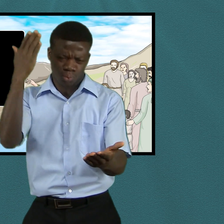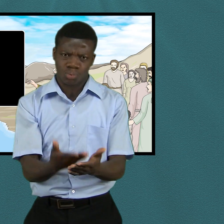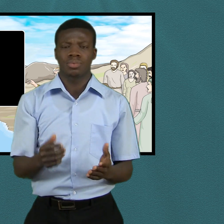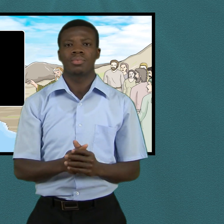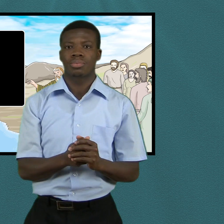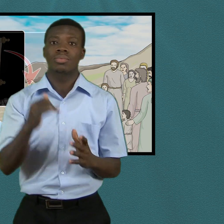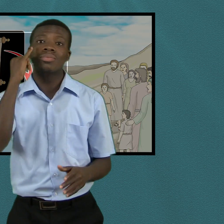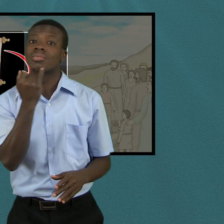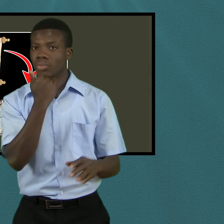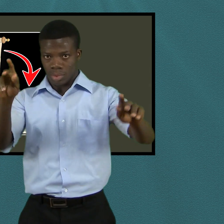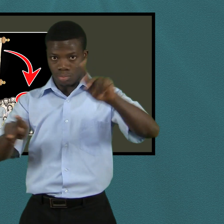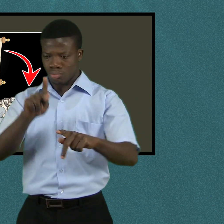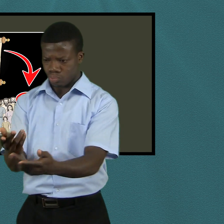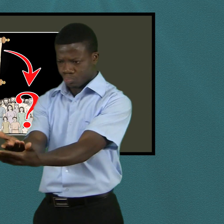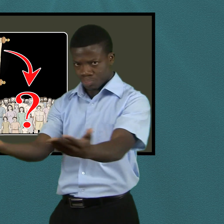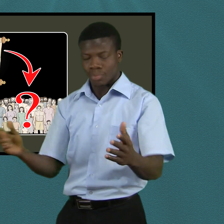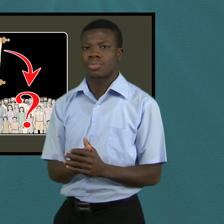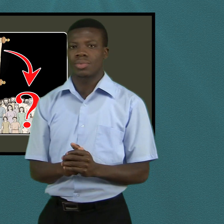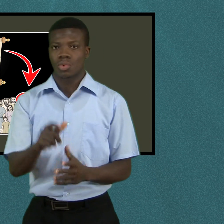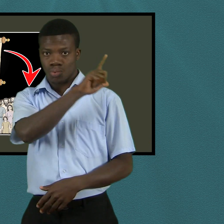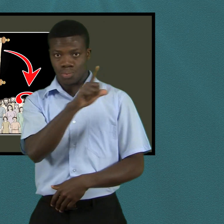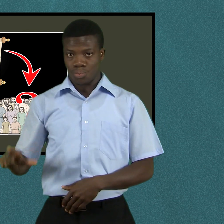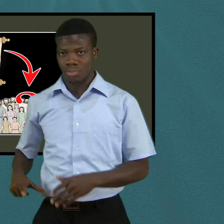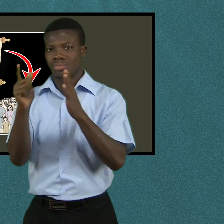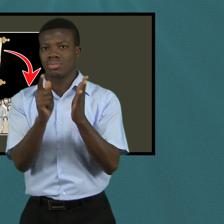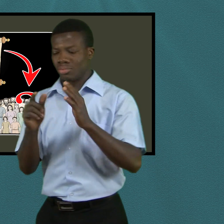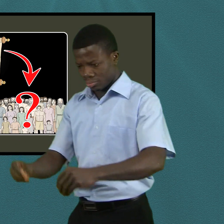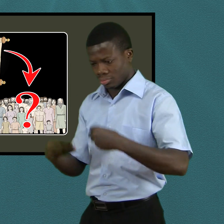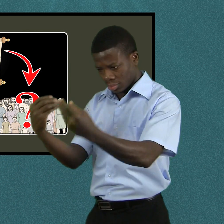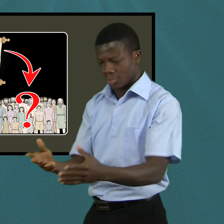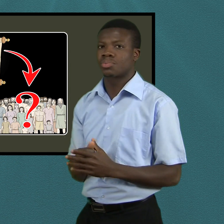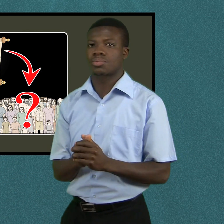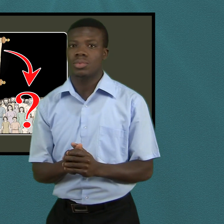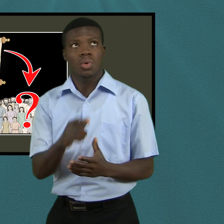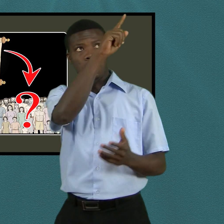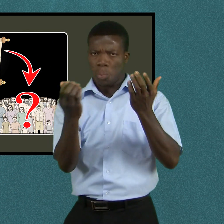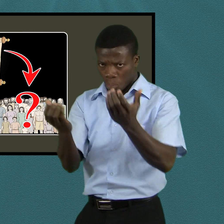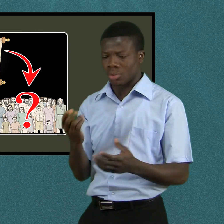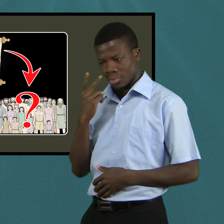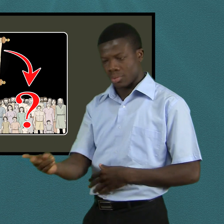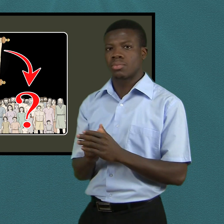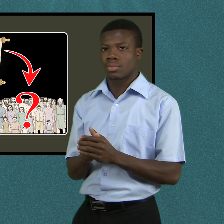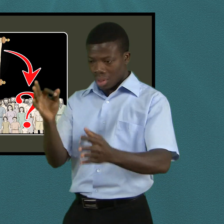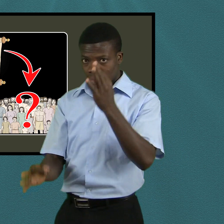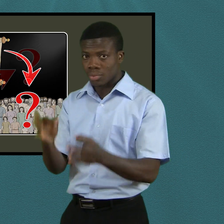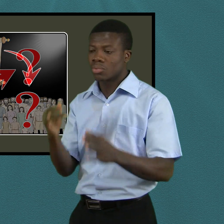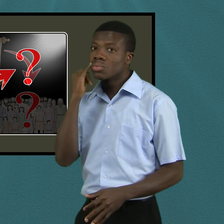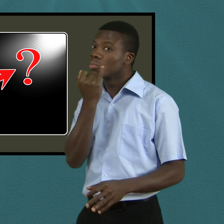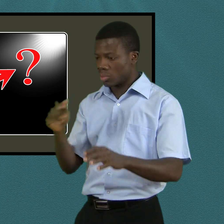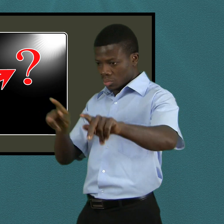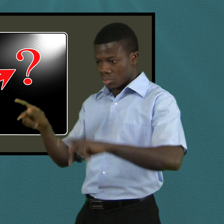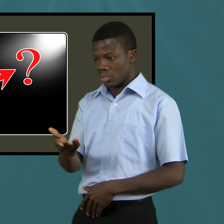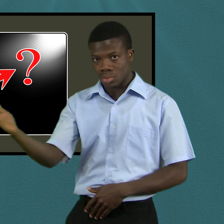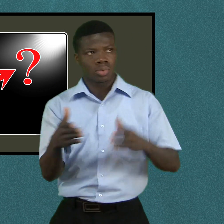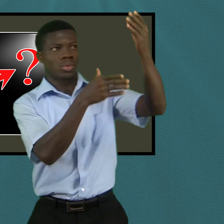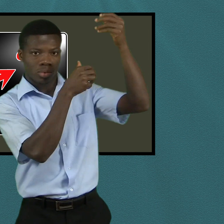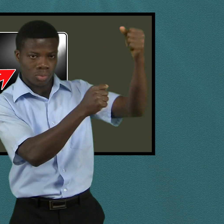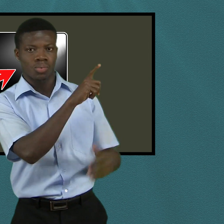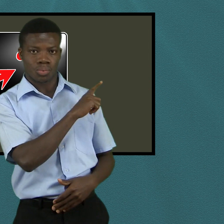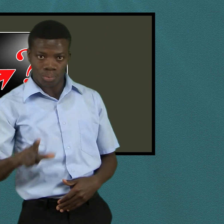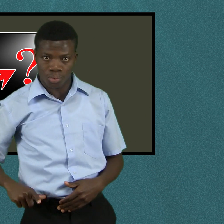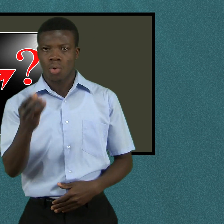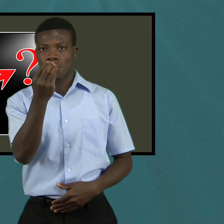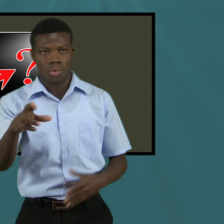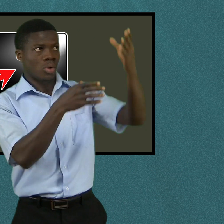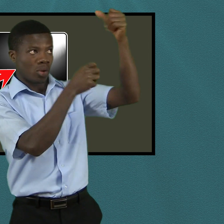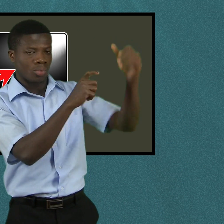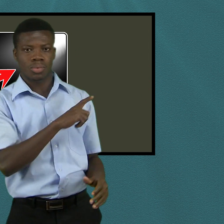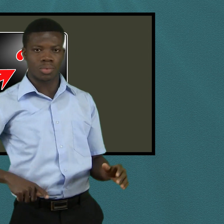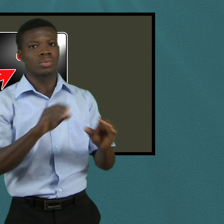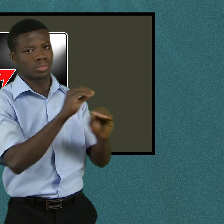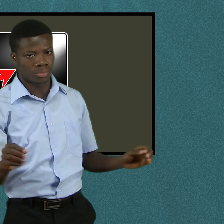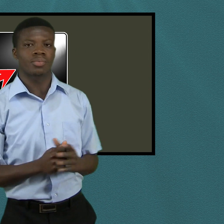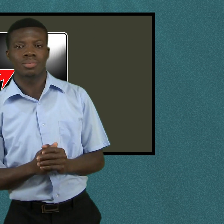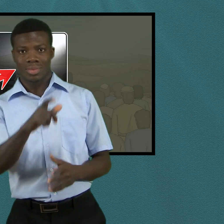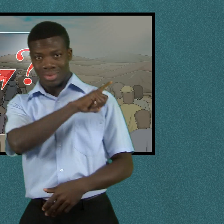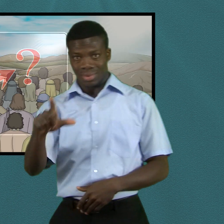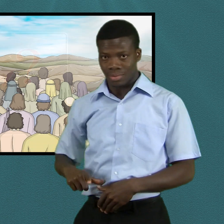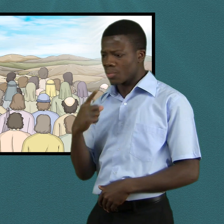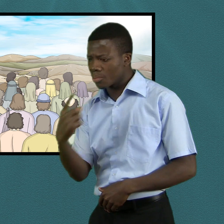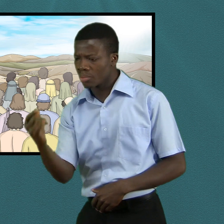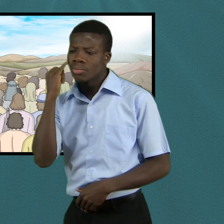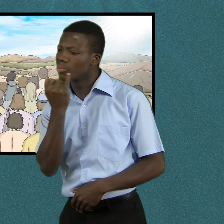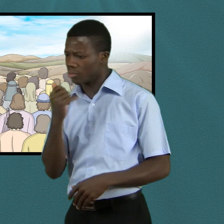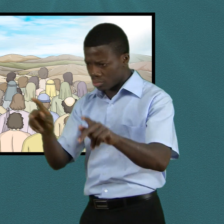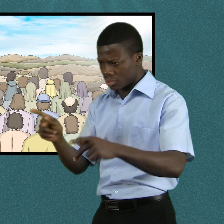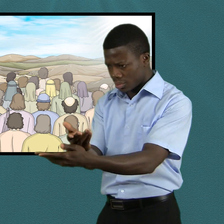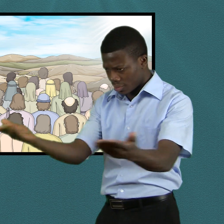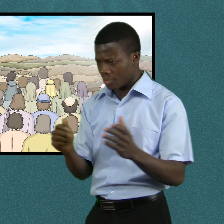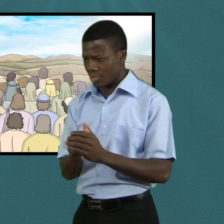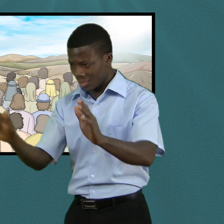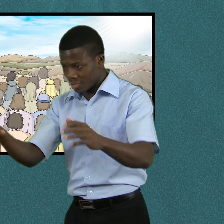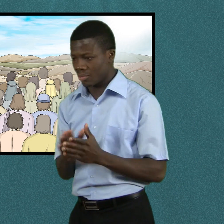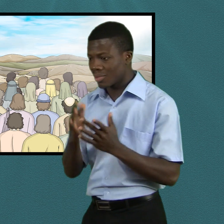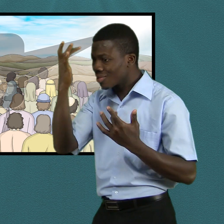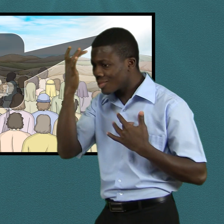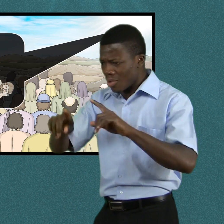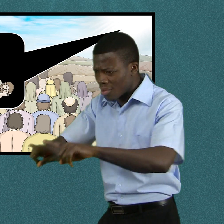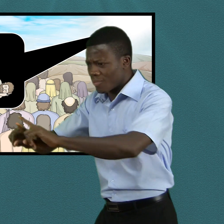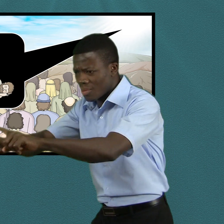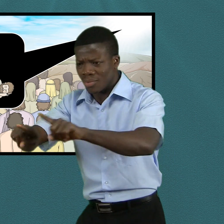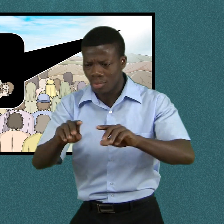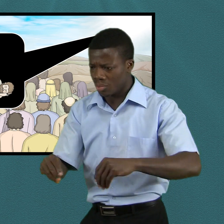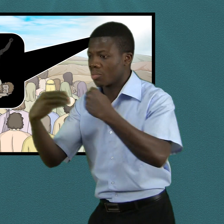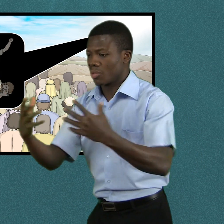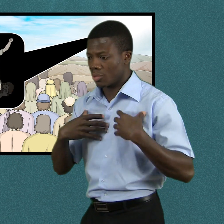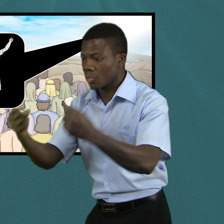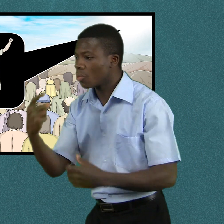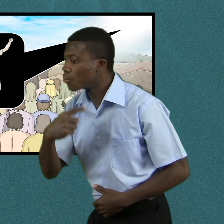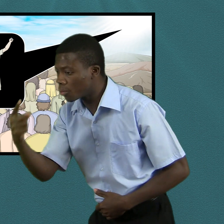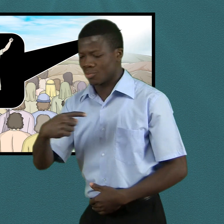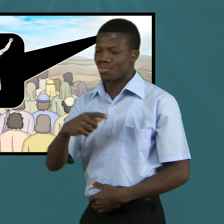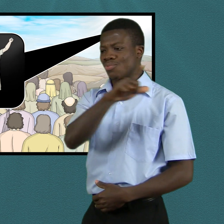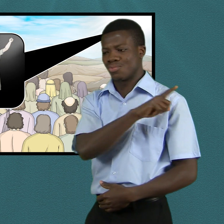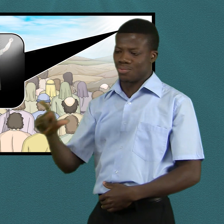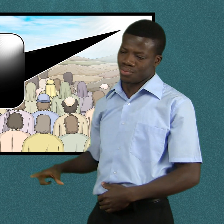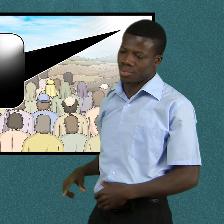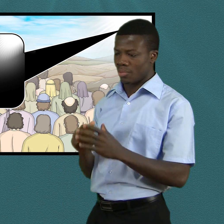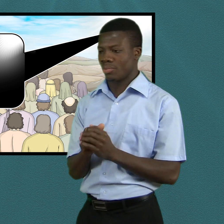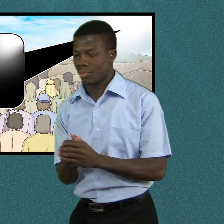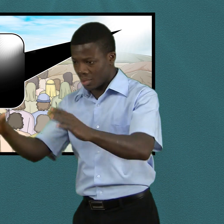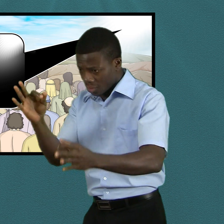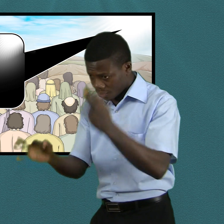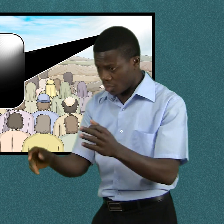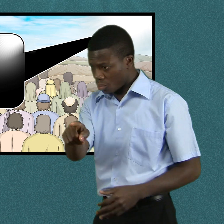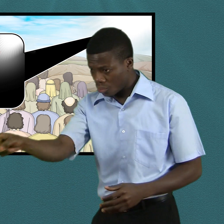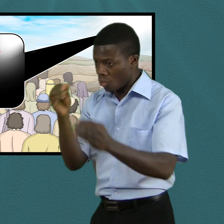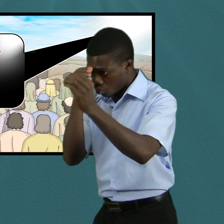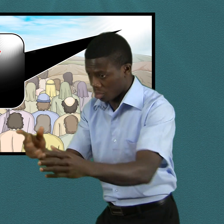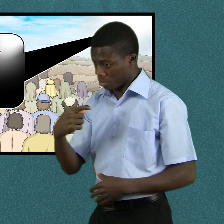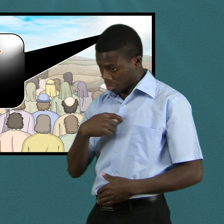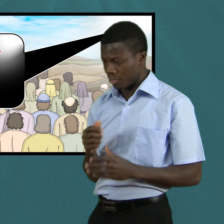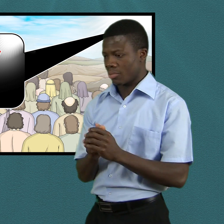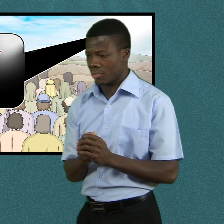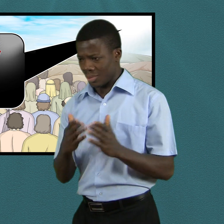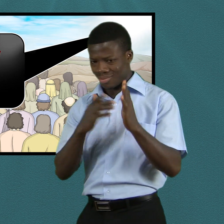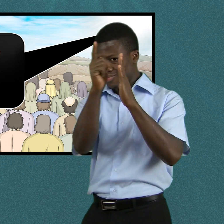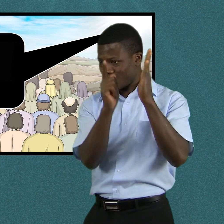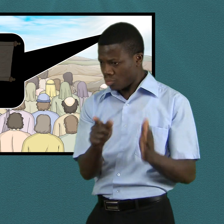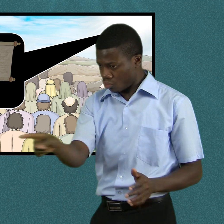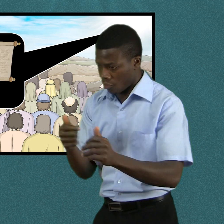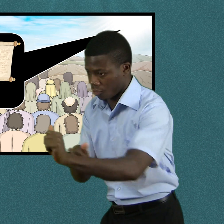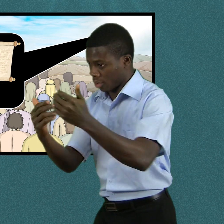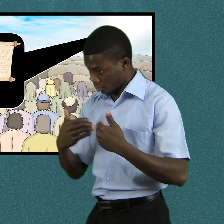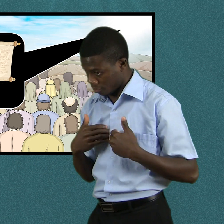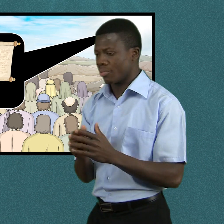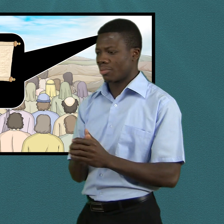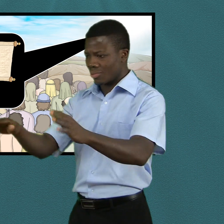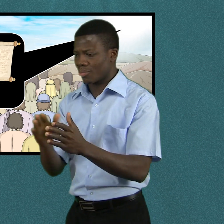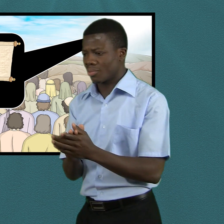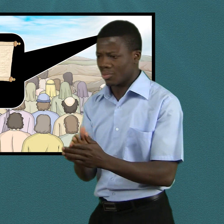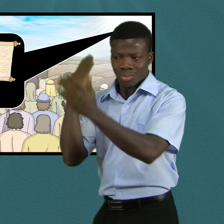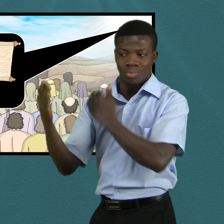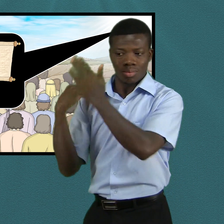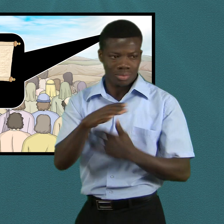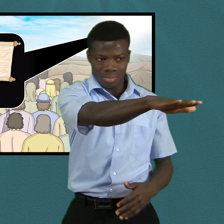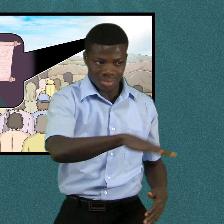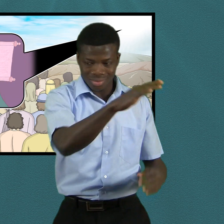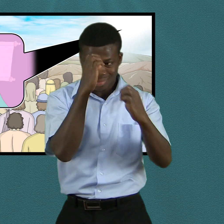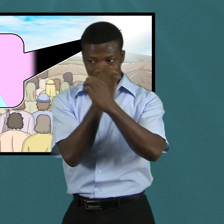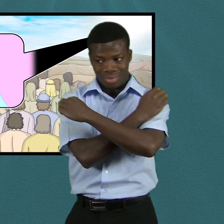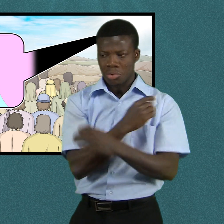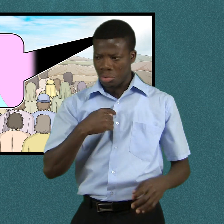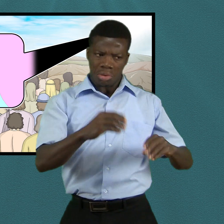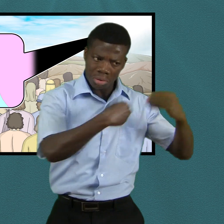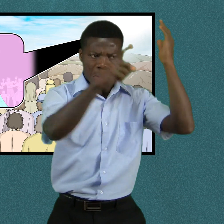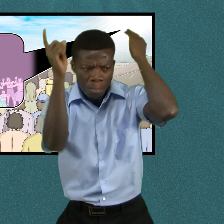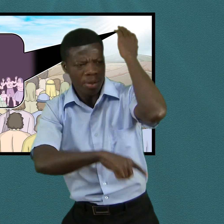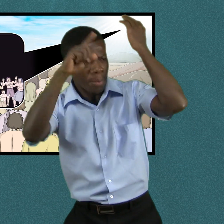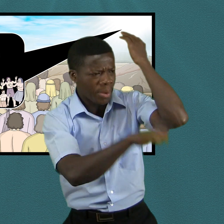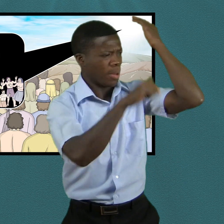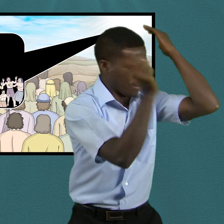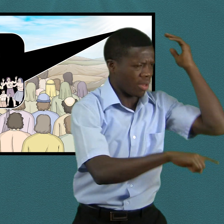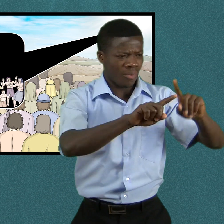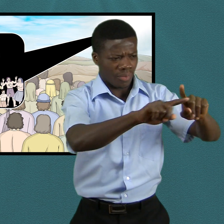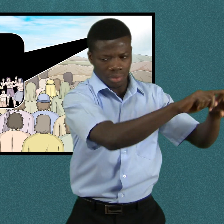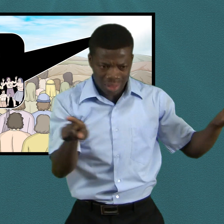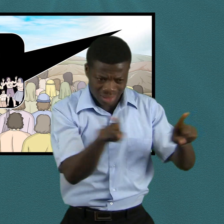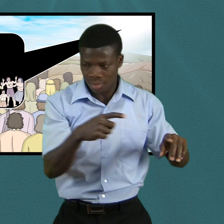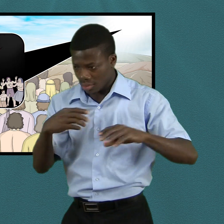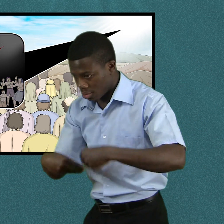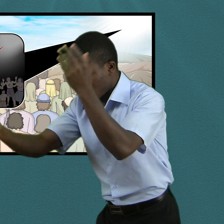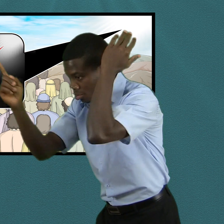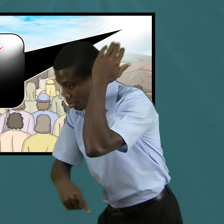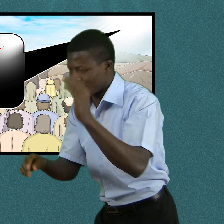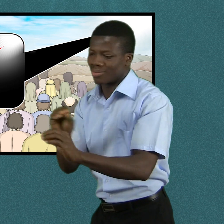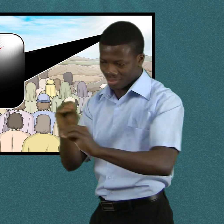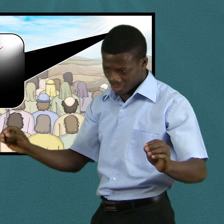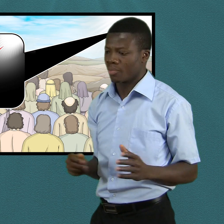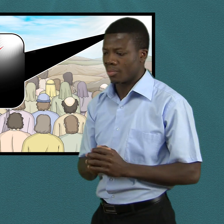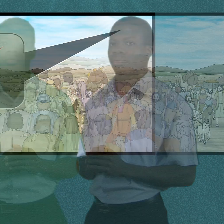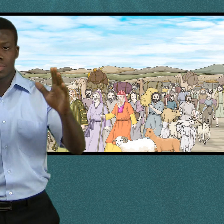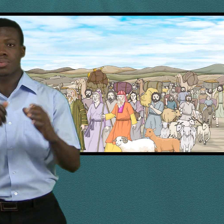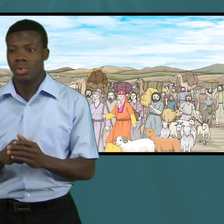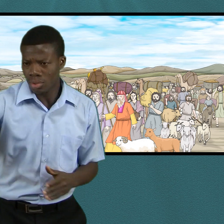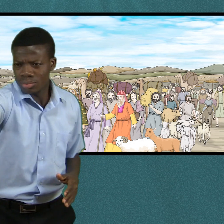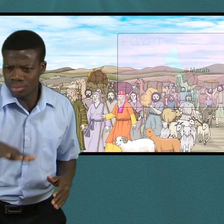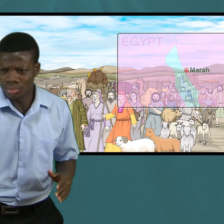There the LORD made for them a statute and an ordinance, and there He tested them, saying, “If you will listen carefully to the voice of the LORD your God, and do what is right in His eyes, and pay attention to His commands, and keep all His statutes, then I will not bring on you any of the diseases I inflicted on the Egyptians.